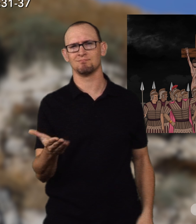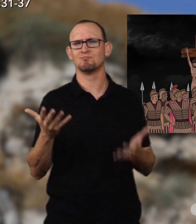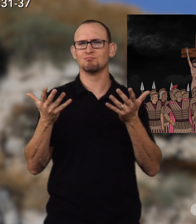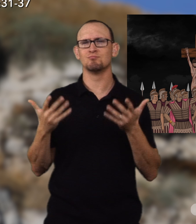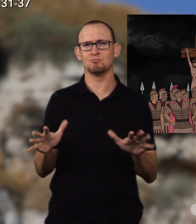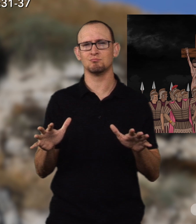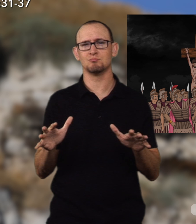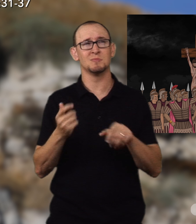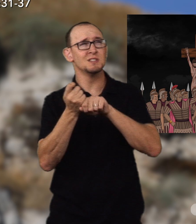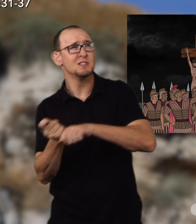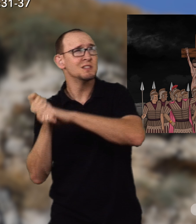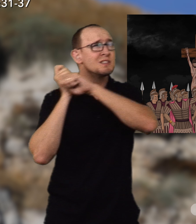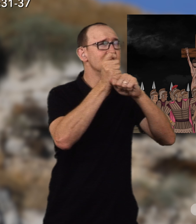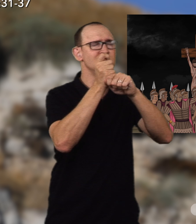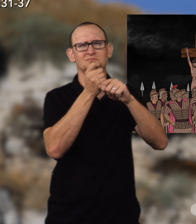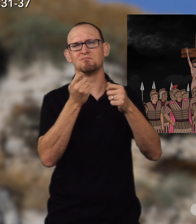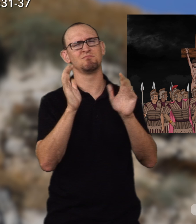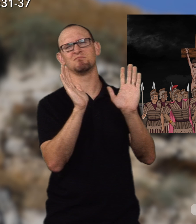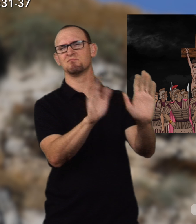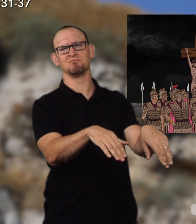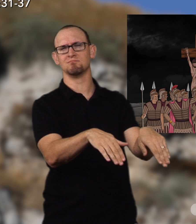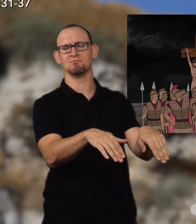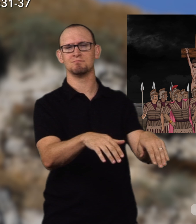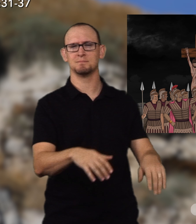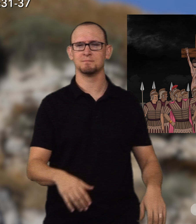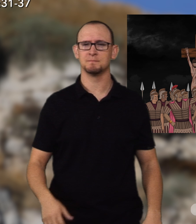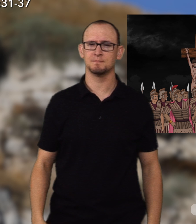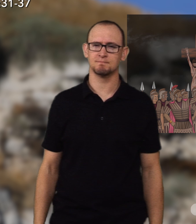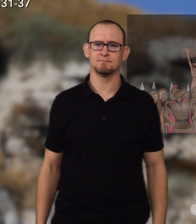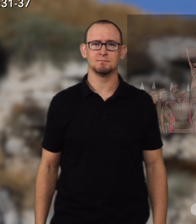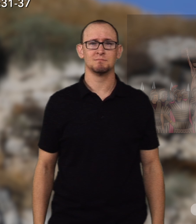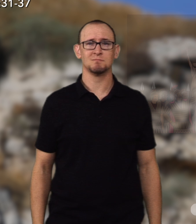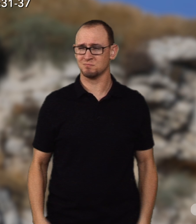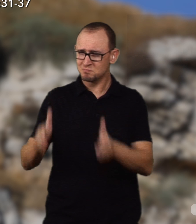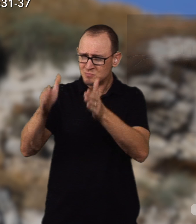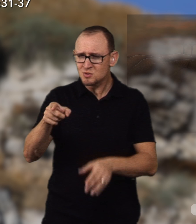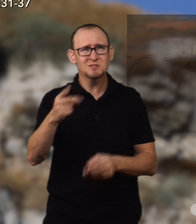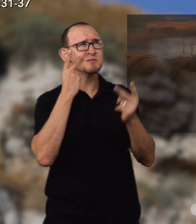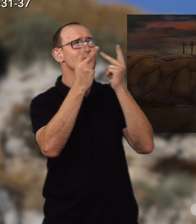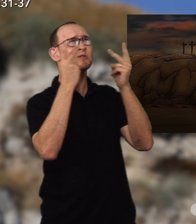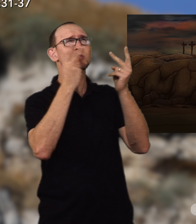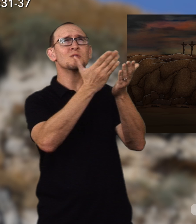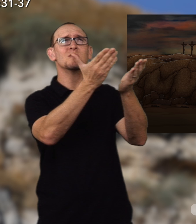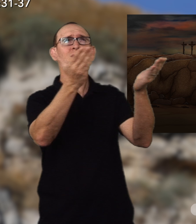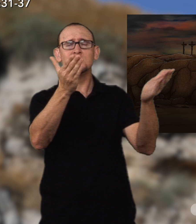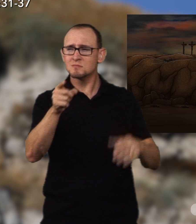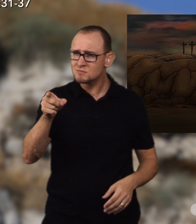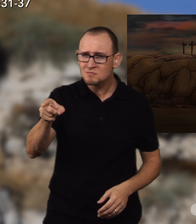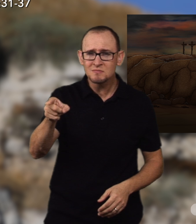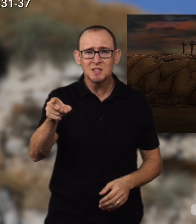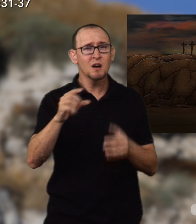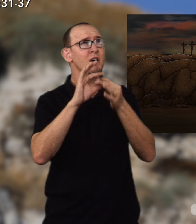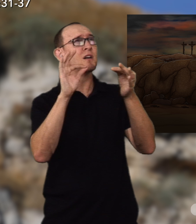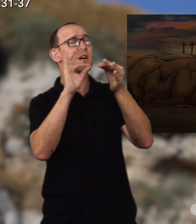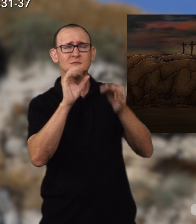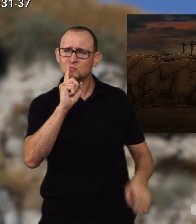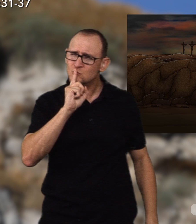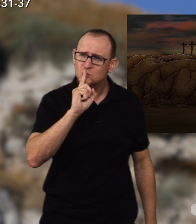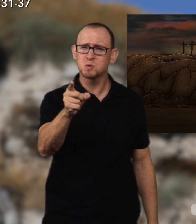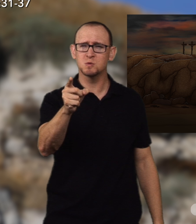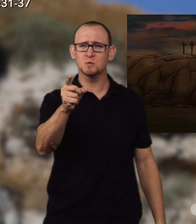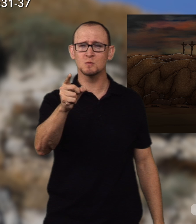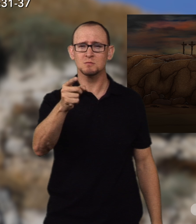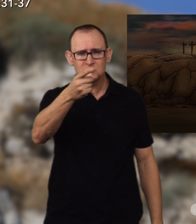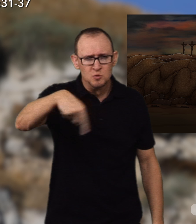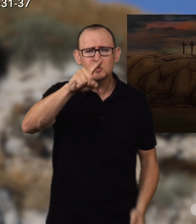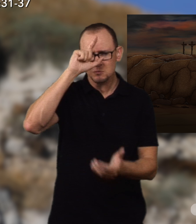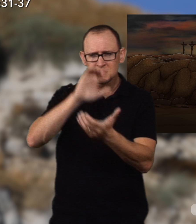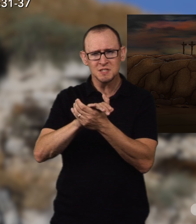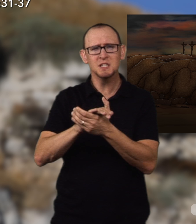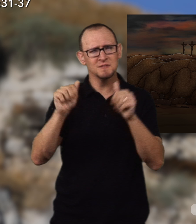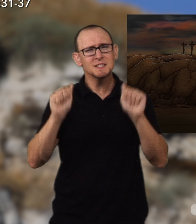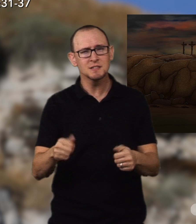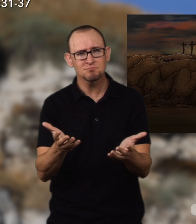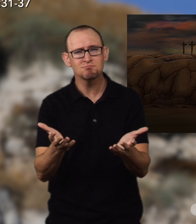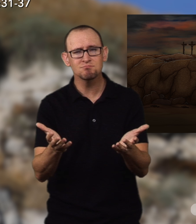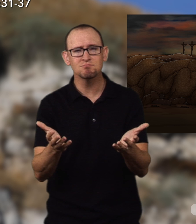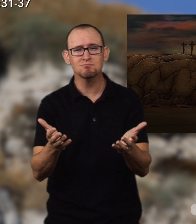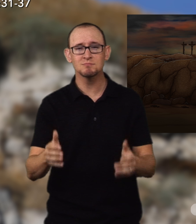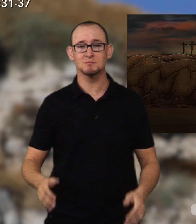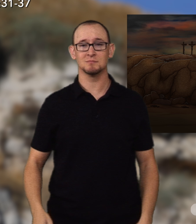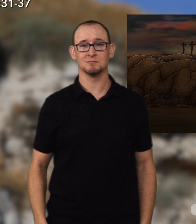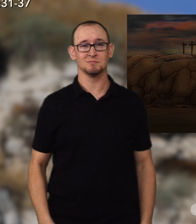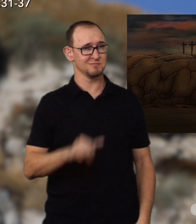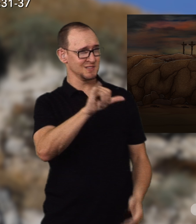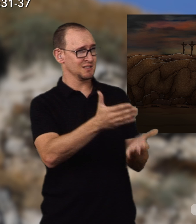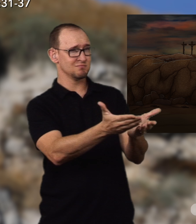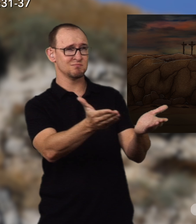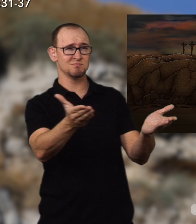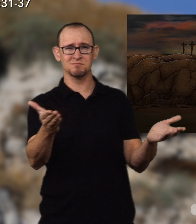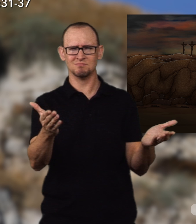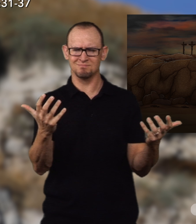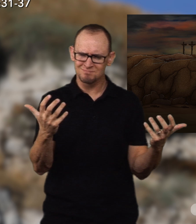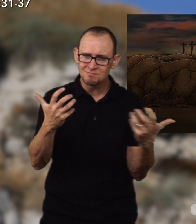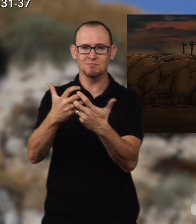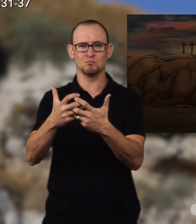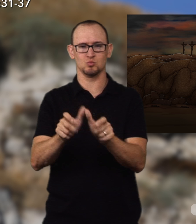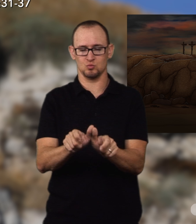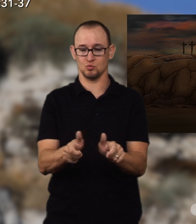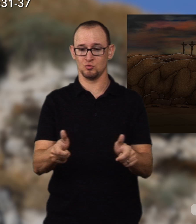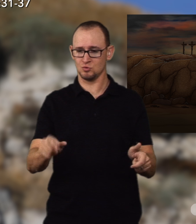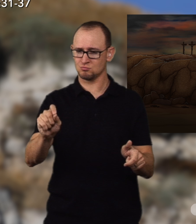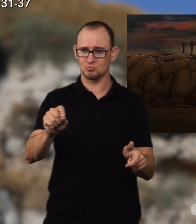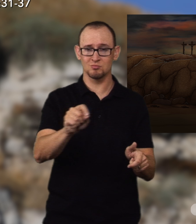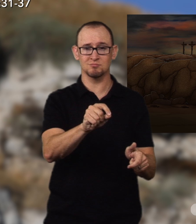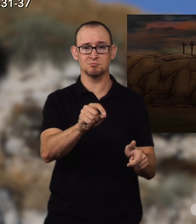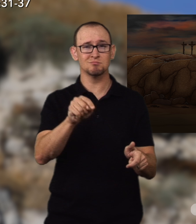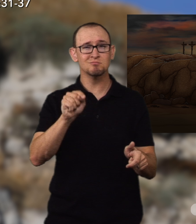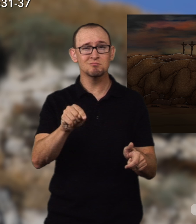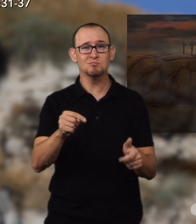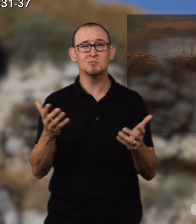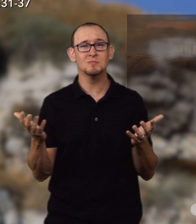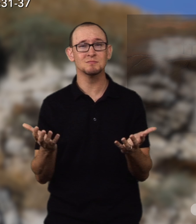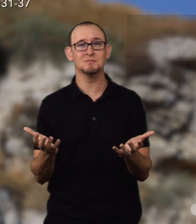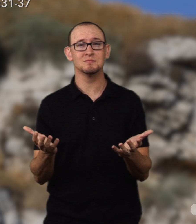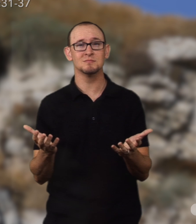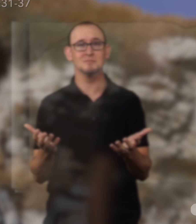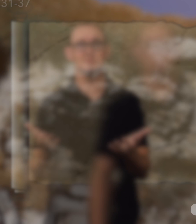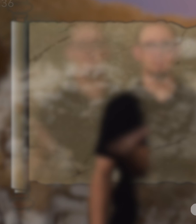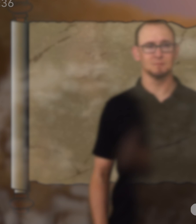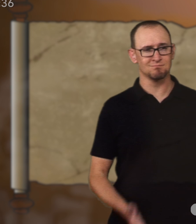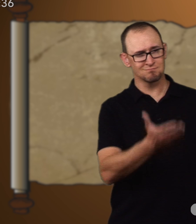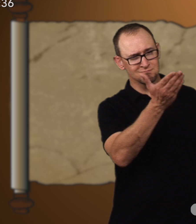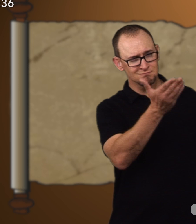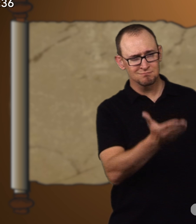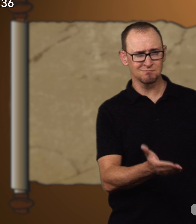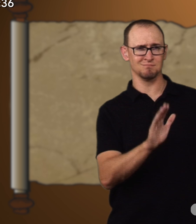The one who saw it has testified to this, and his testimony is true. He knows that he is telling the truth, so that you also may believe.